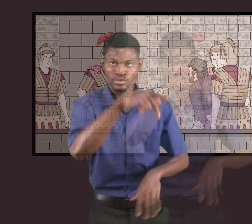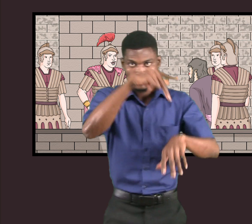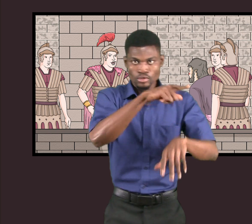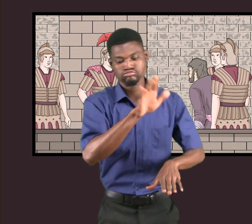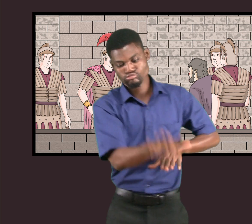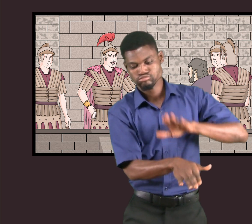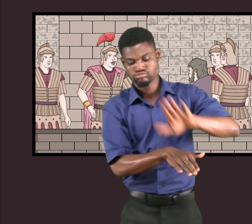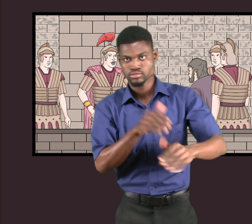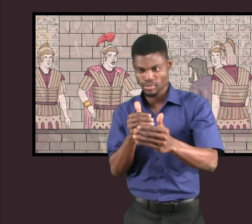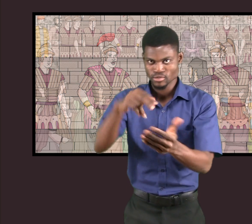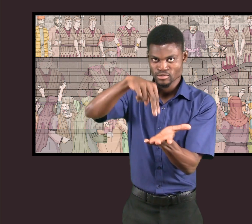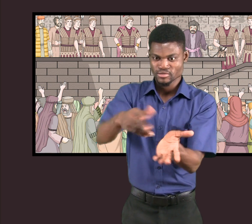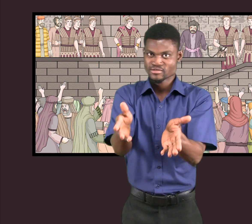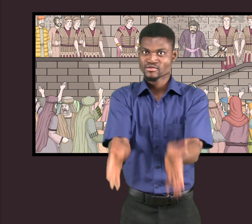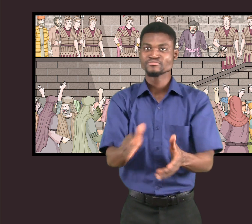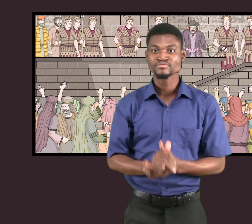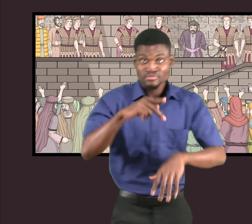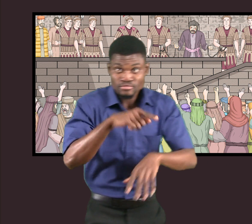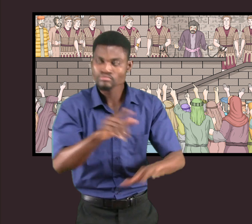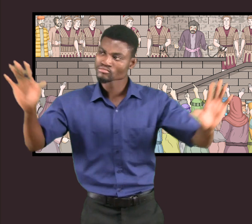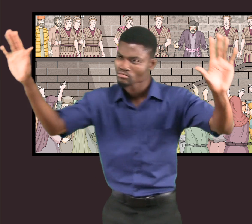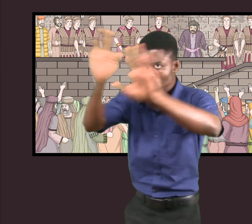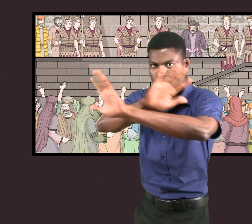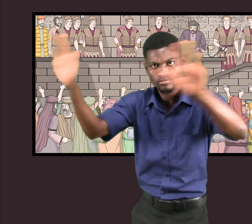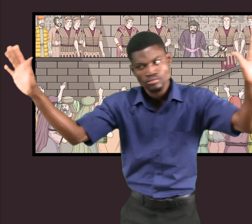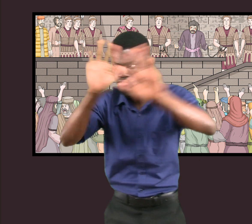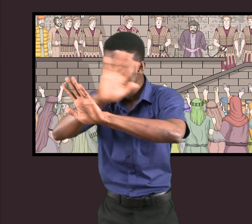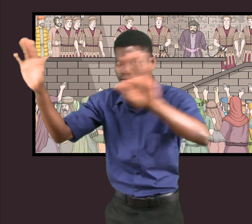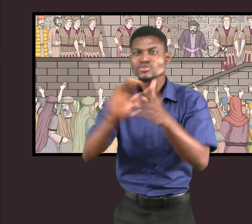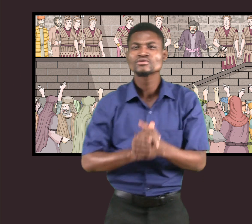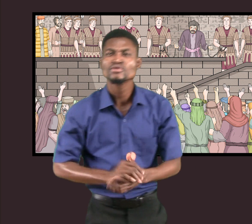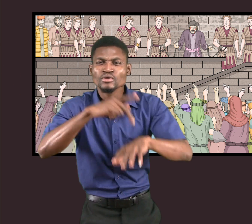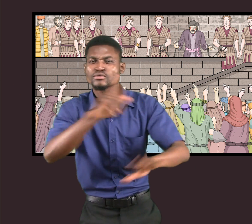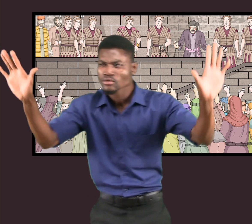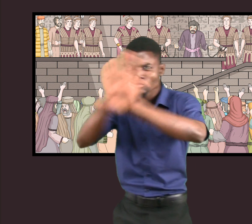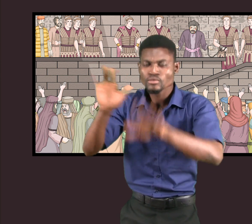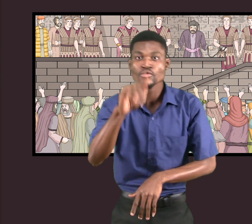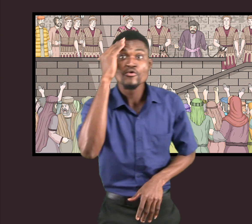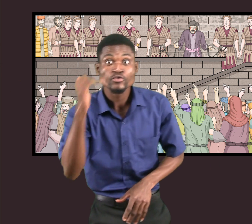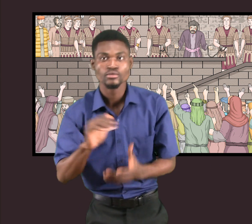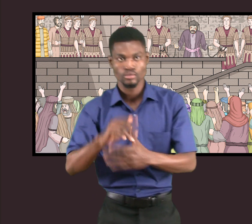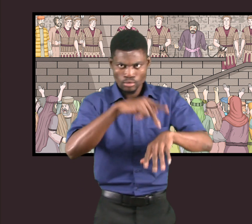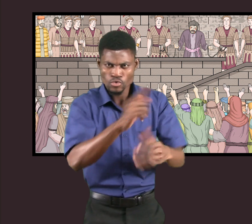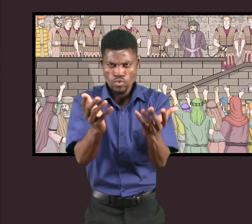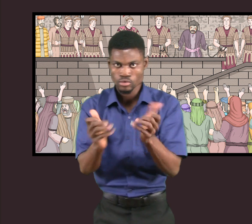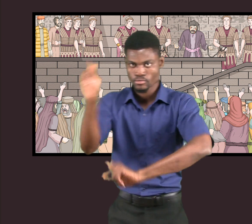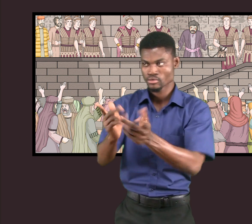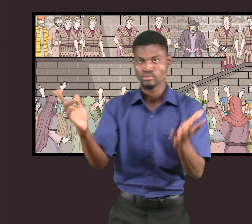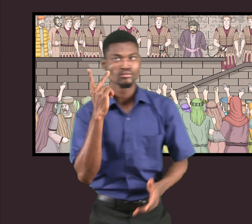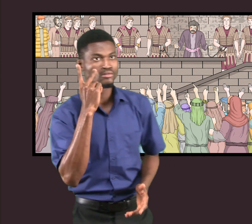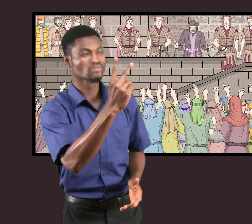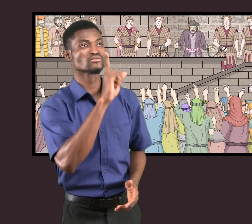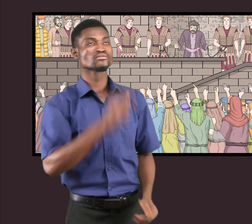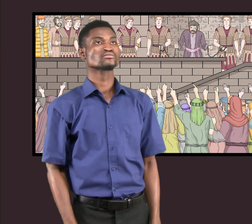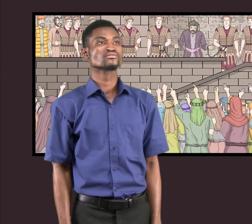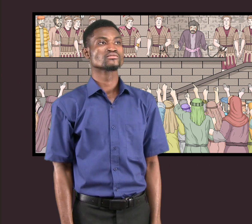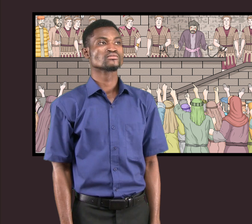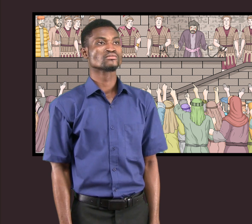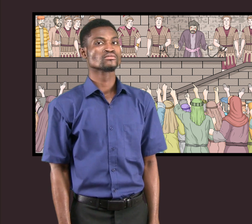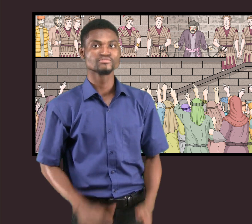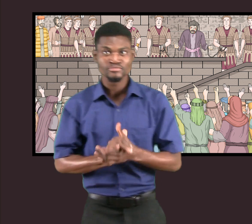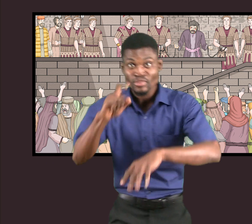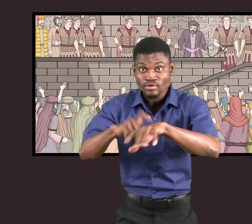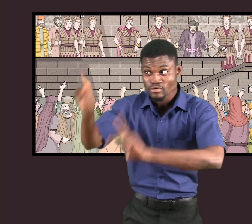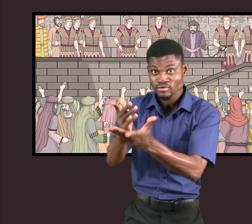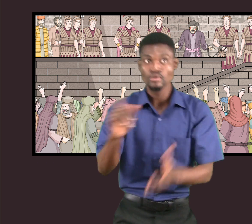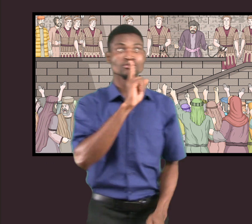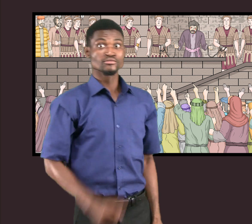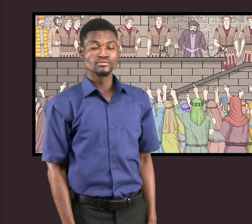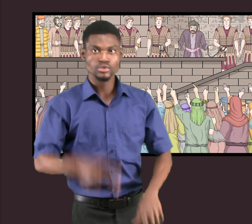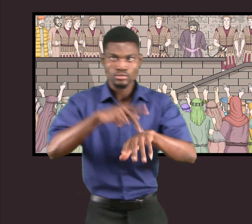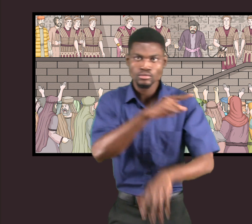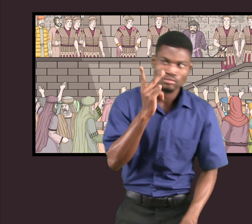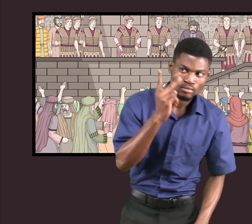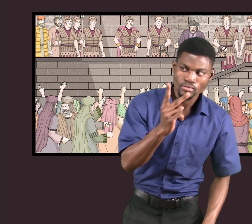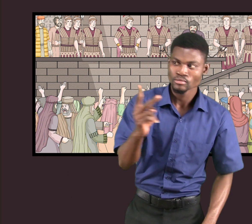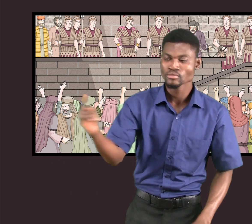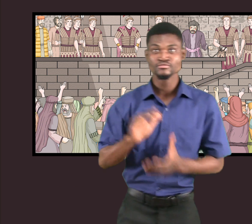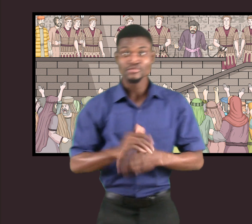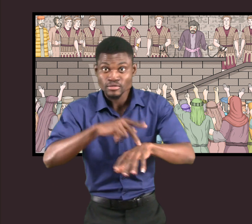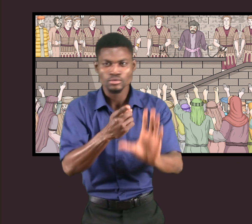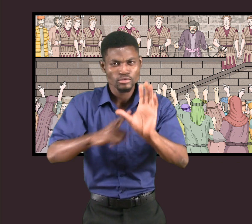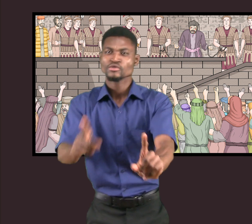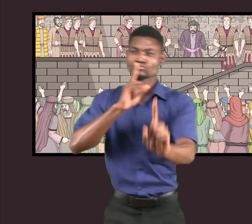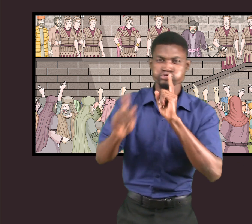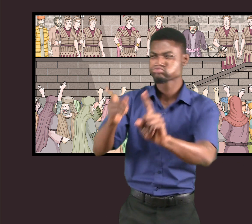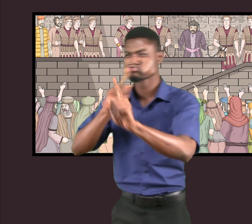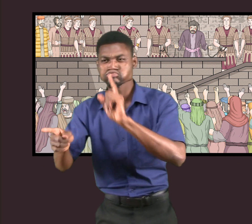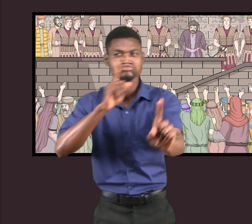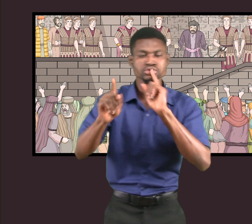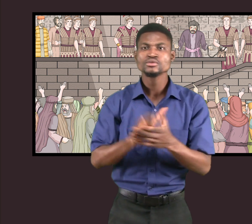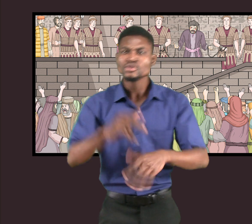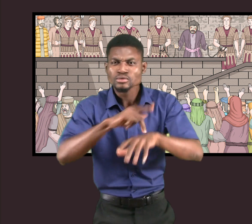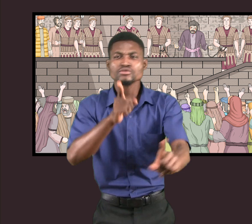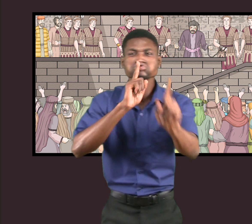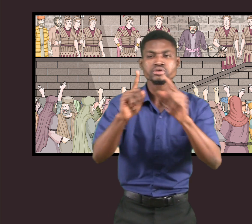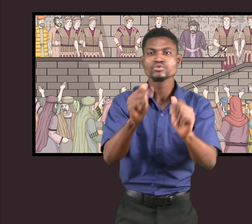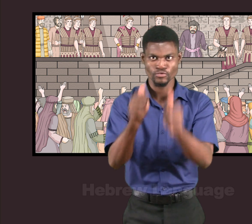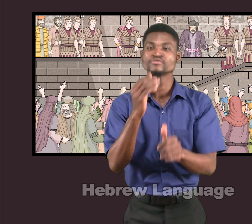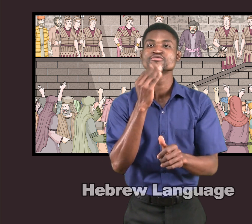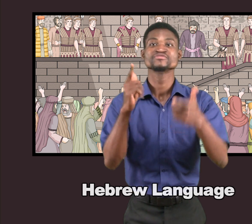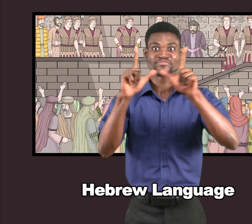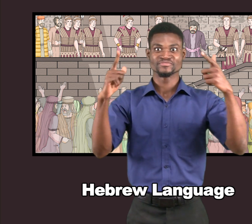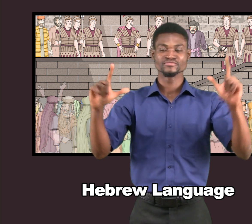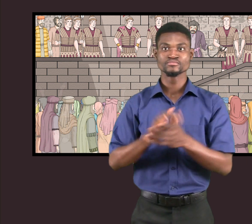Having received permission, Paul stood on the steps and motioned to the crowd.